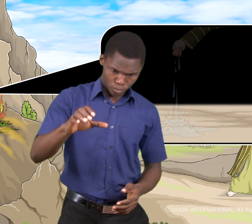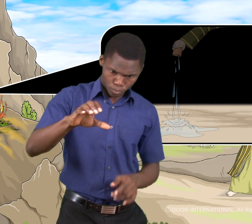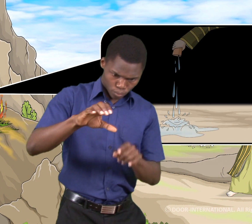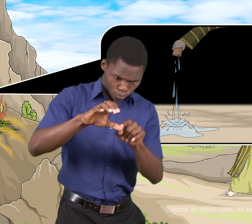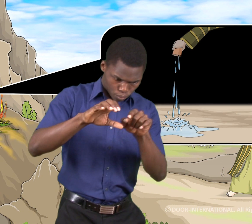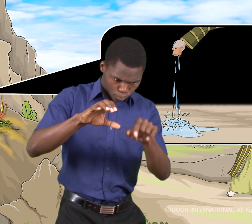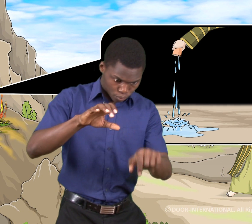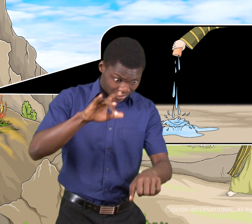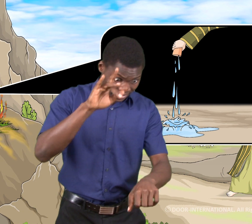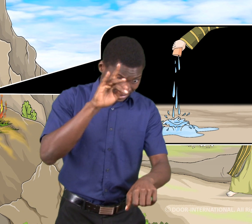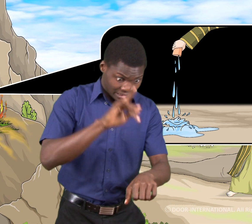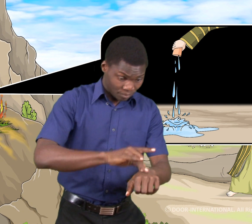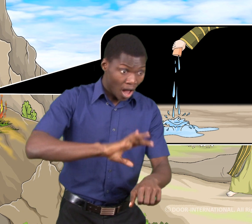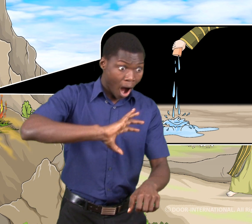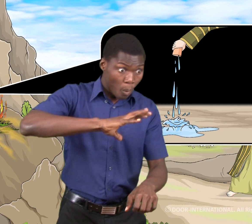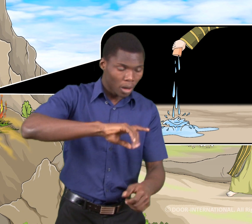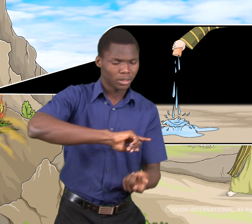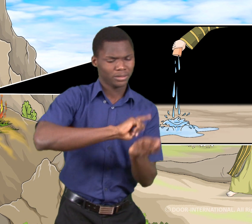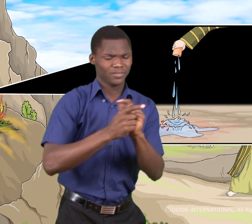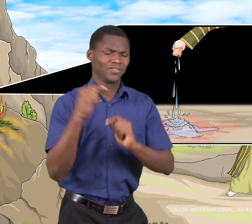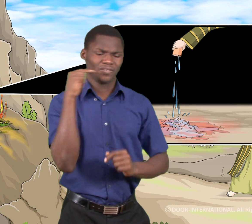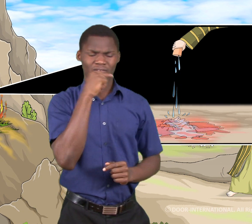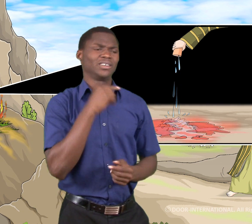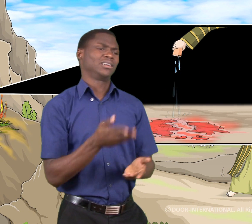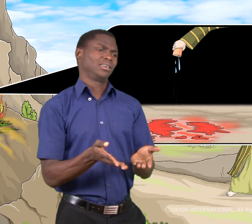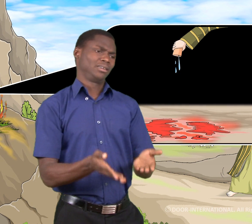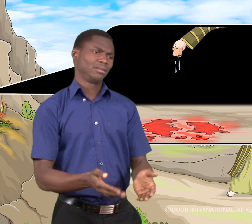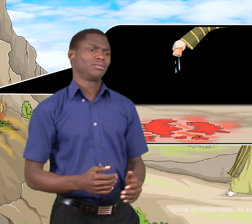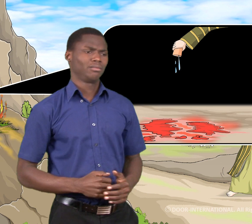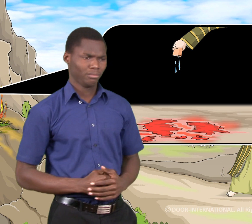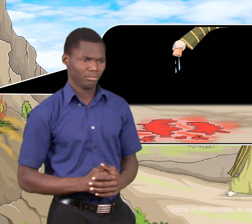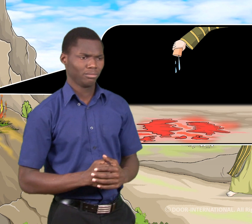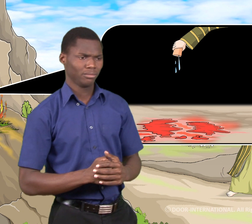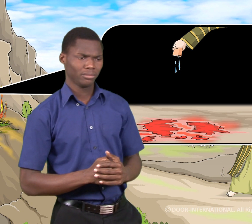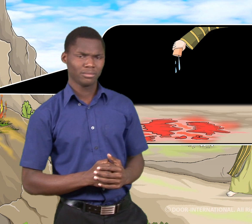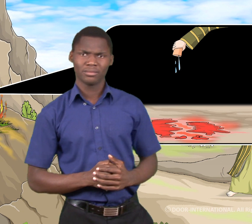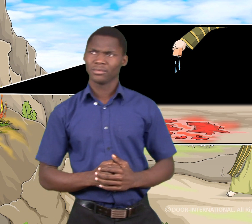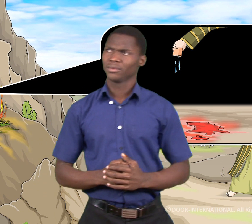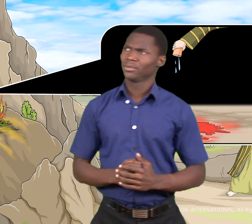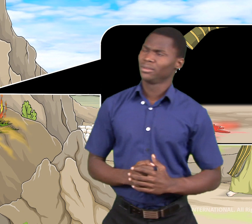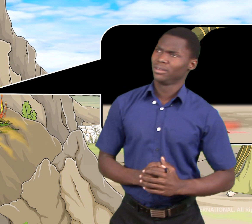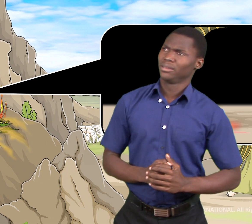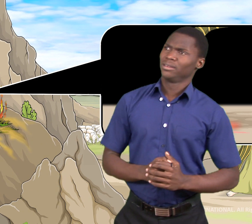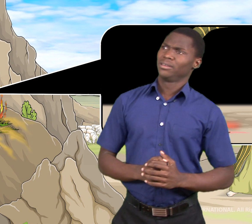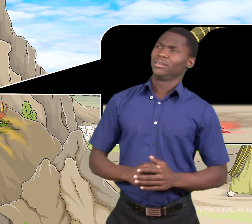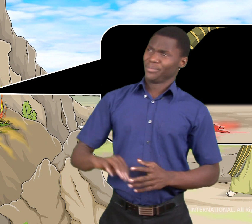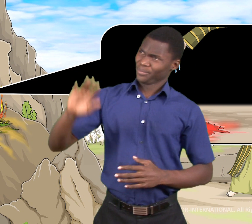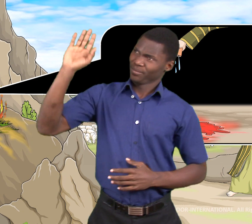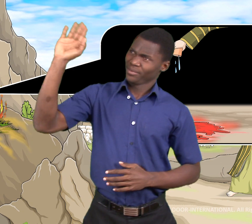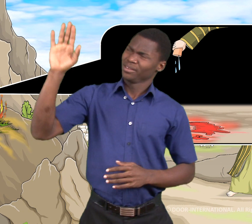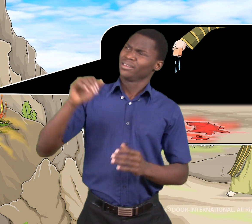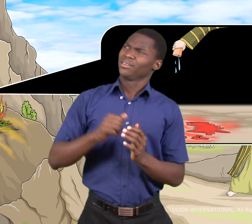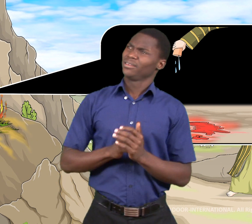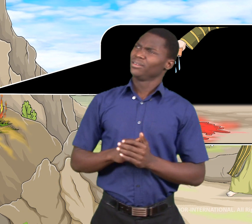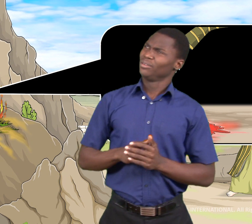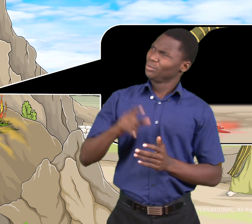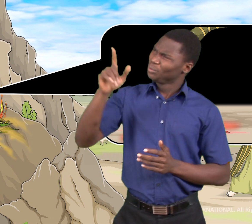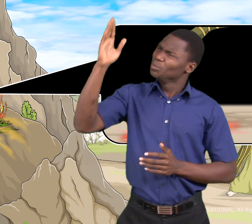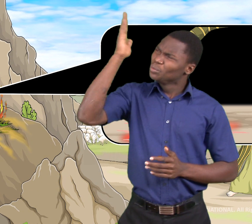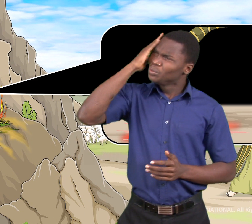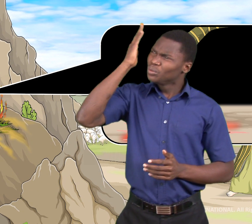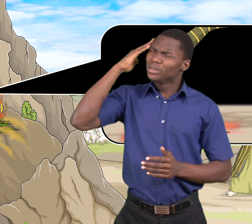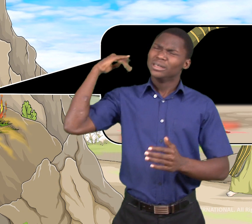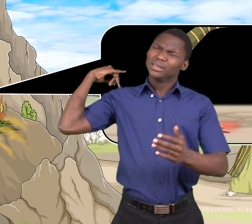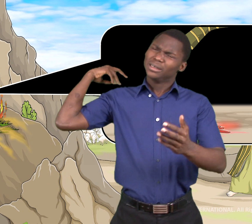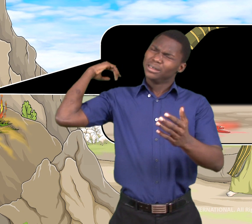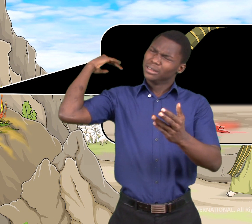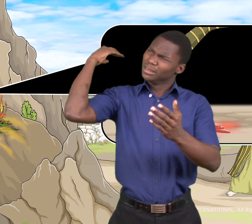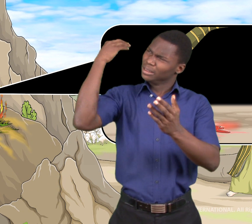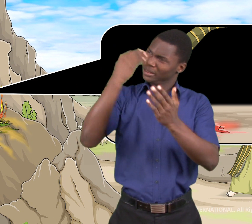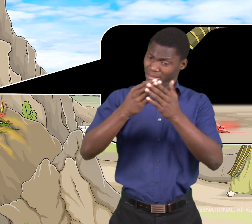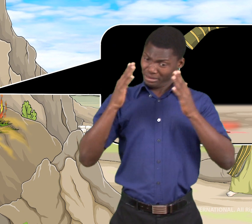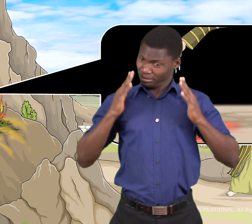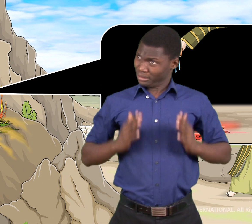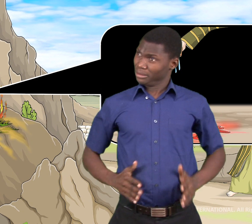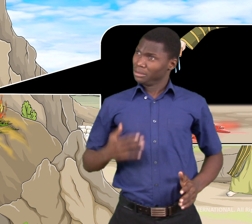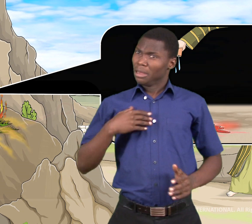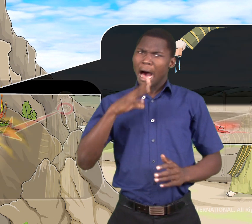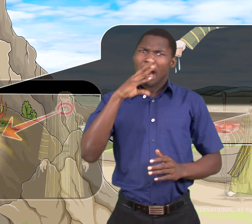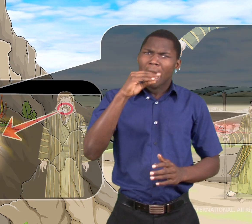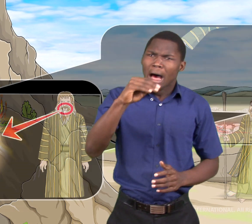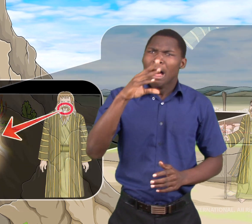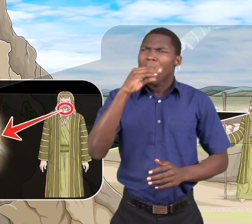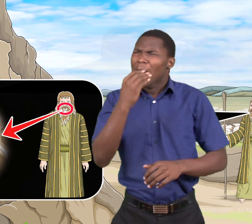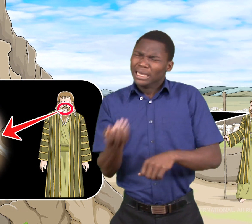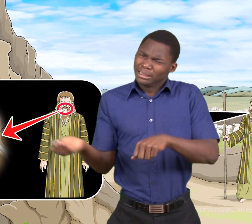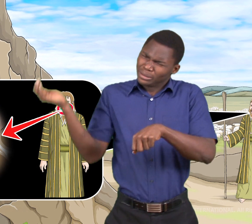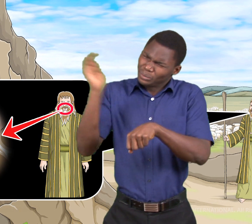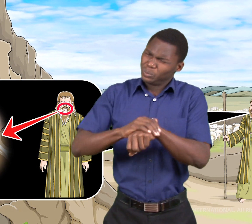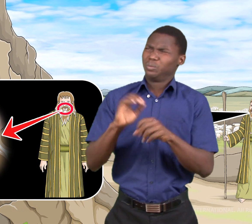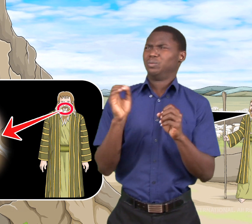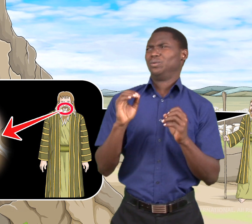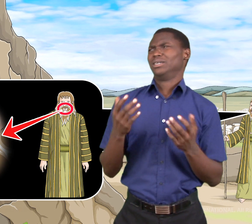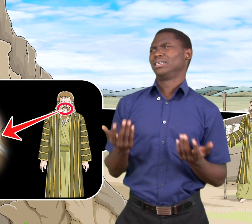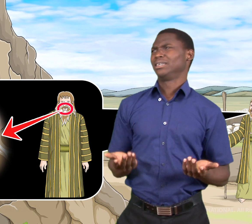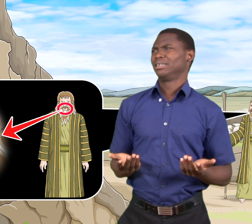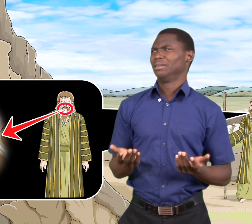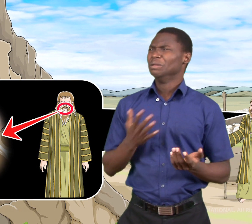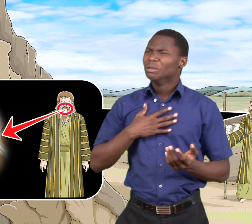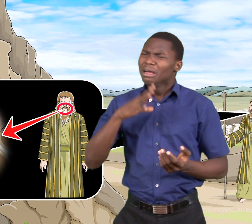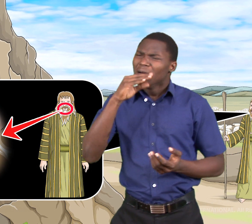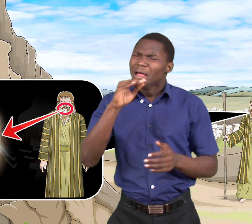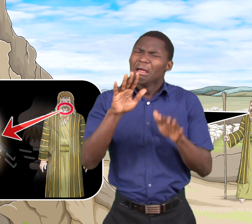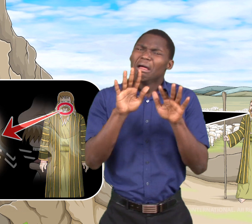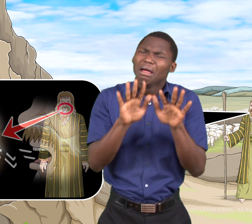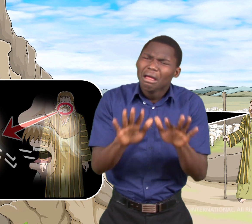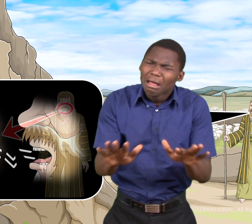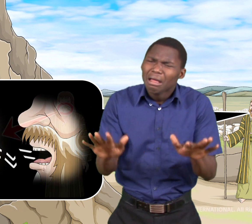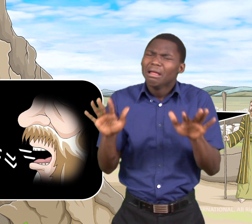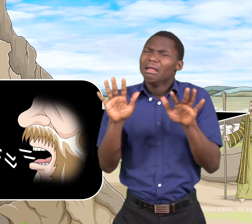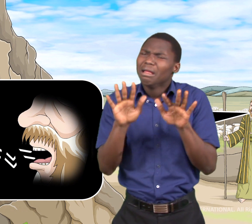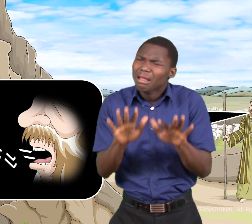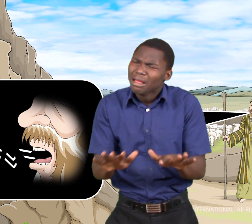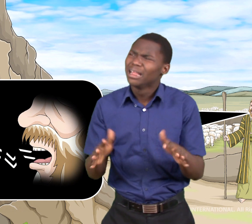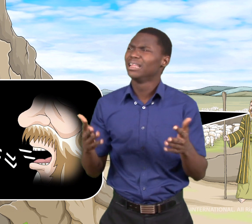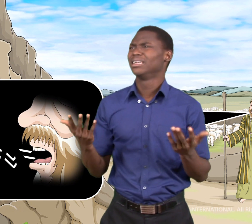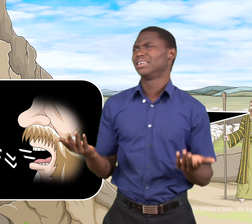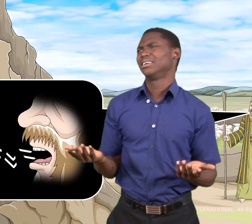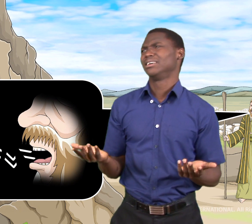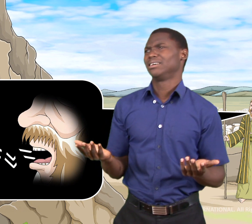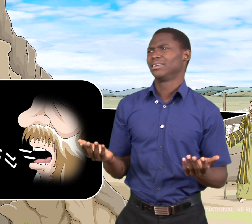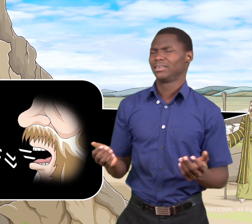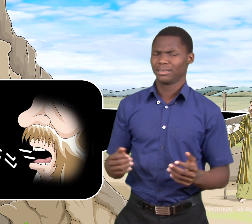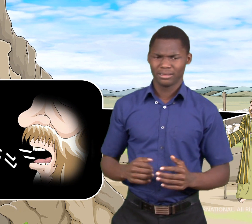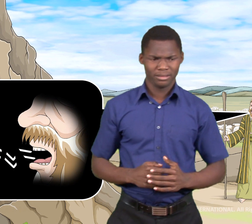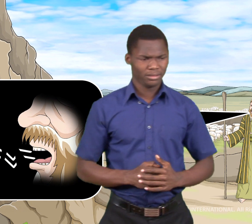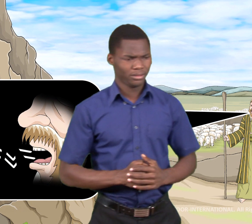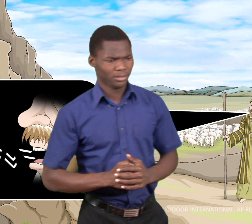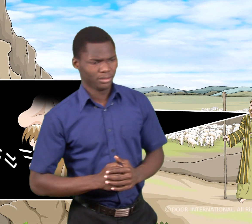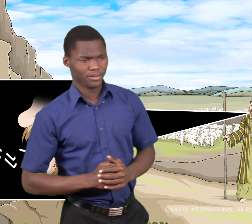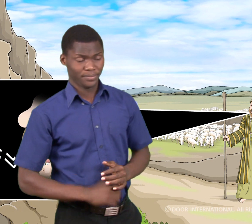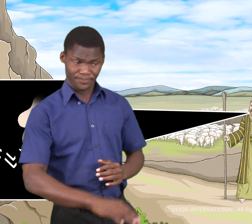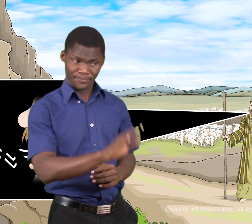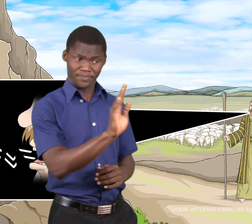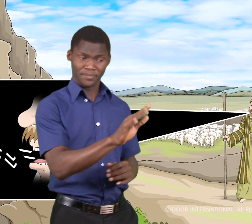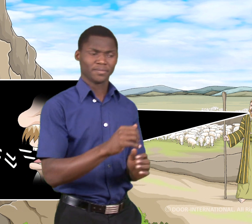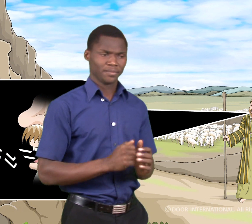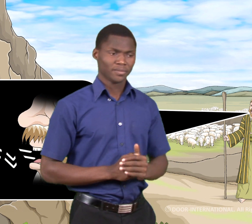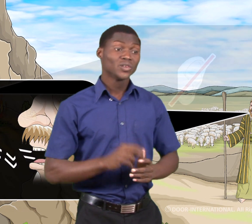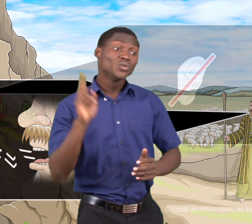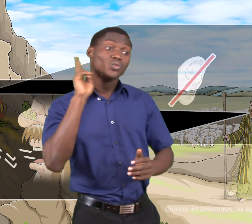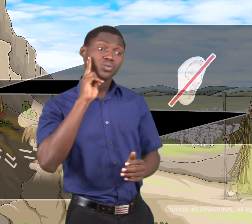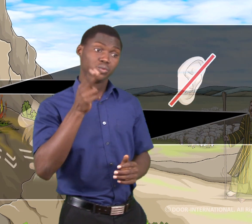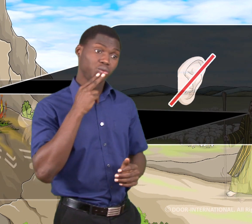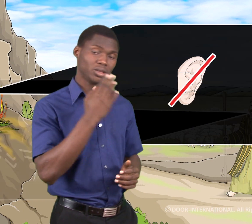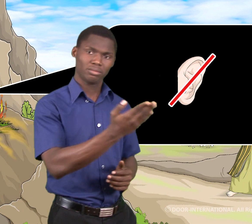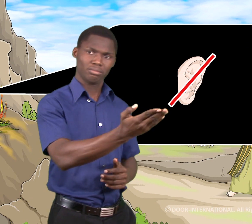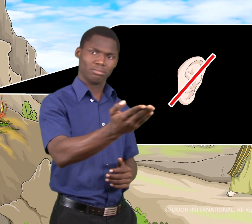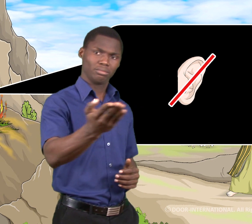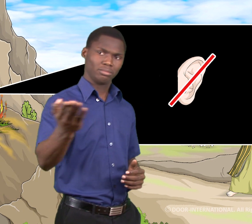Then the water you take from the Nile will become blood on the ground.” “Please, Lord,” Moses replied, “I have never been eloquent, neither in the past nor since You have spoken to Your servant, for I am slow of speech and tongue.” And the LORD said to him, “Who gave man his mouth?